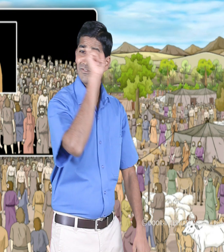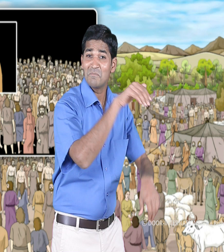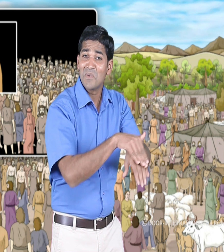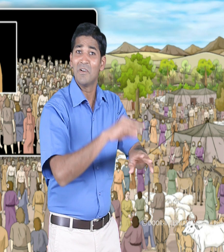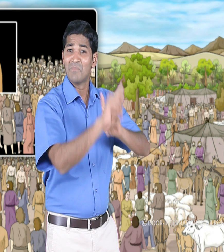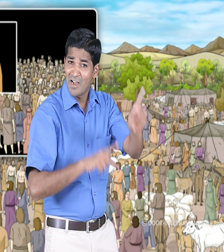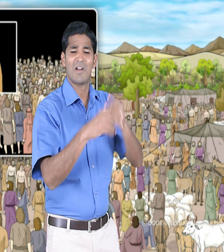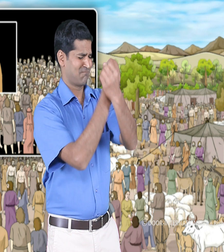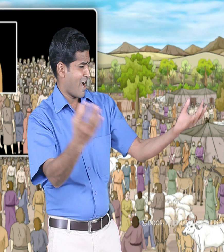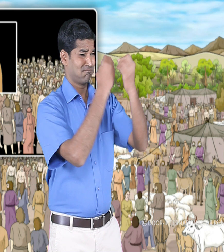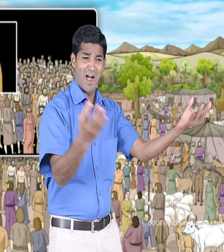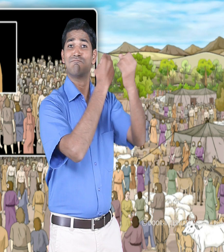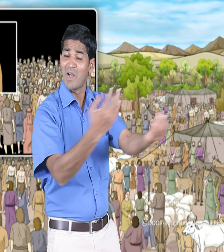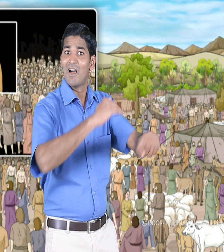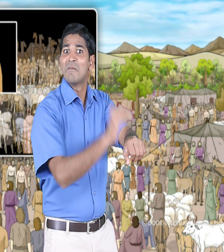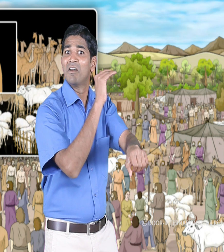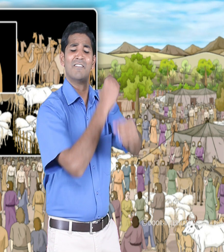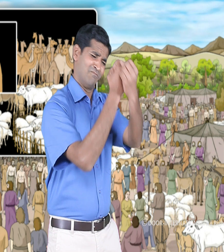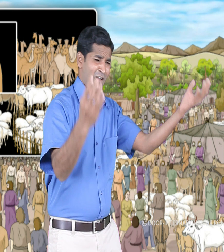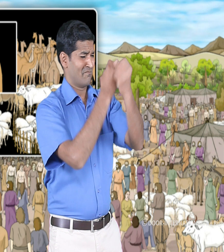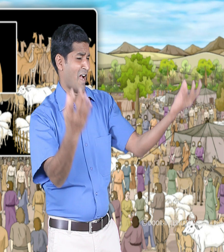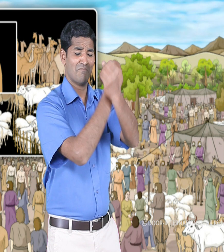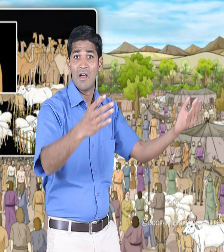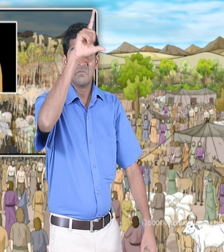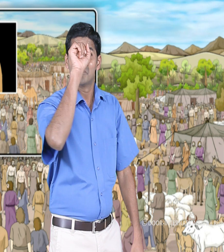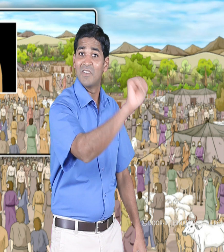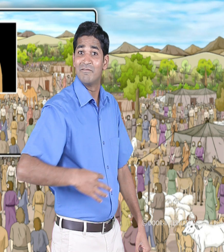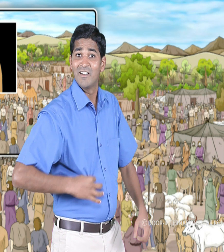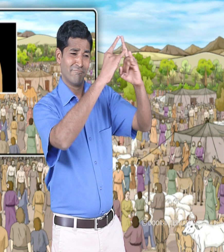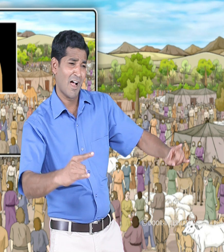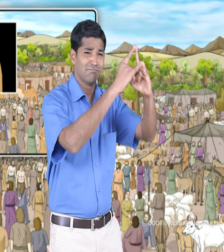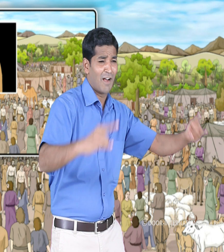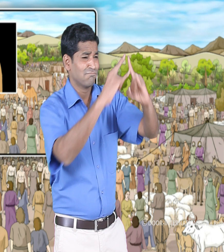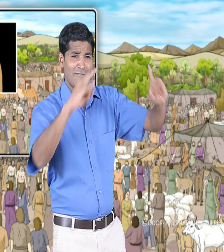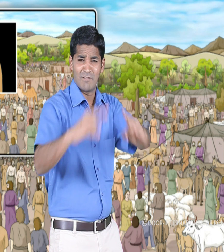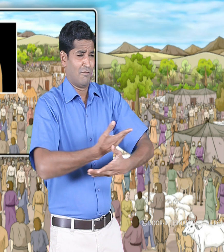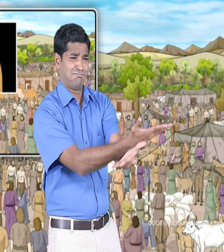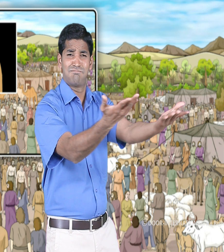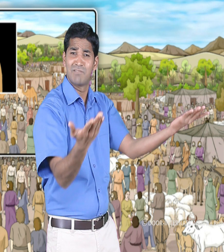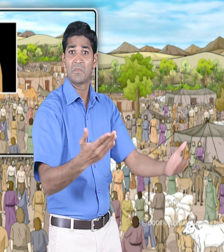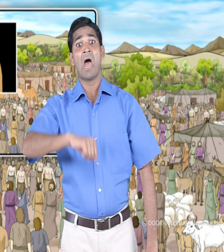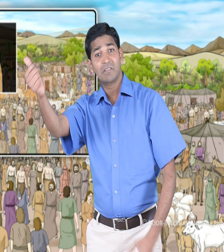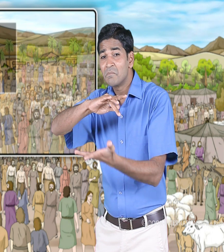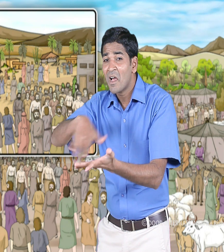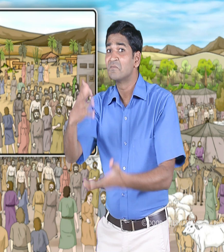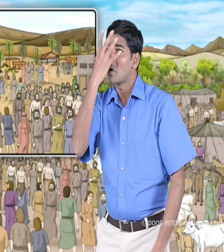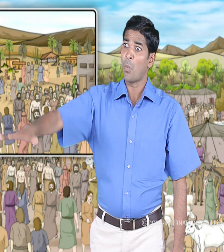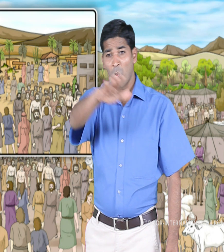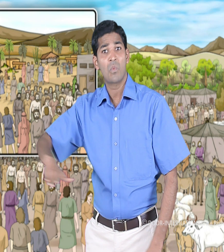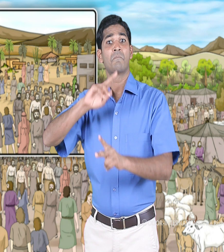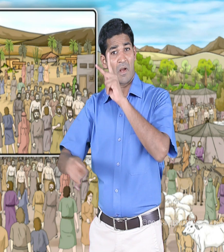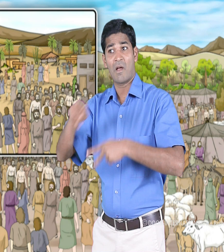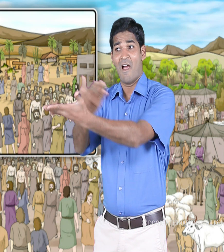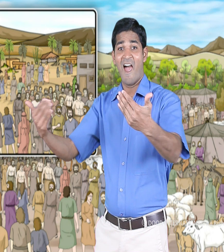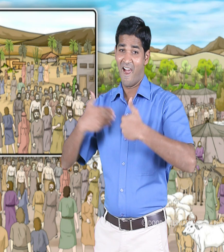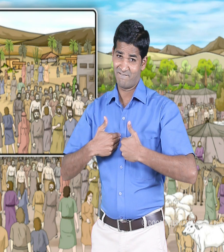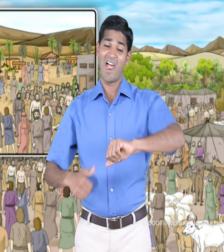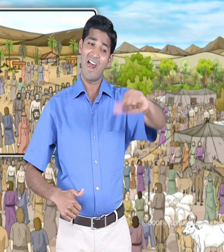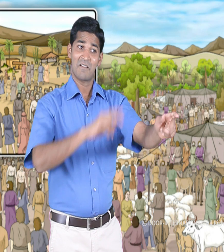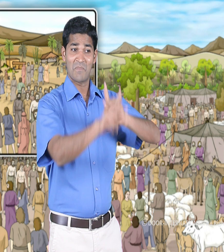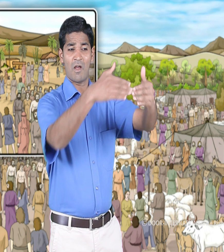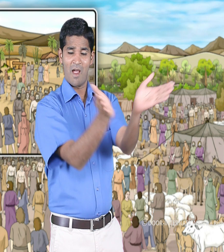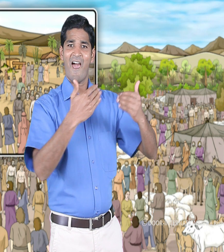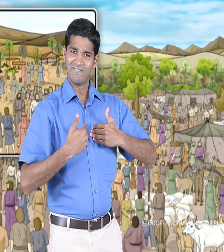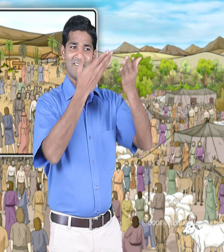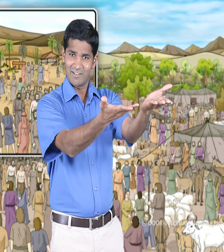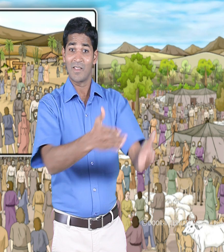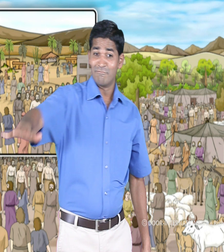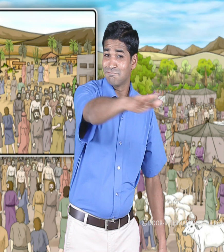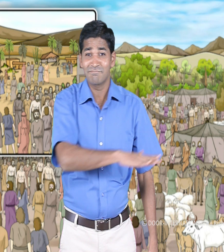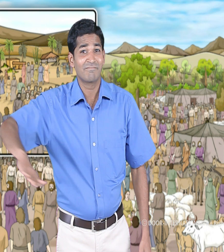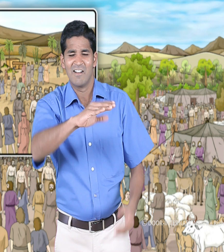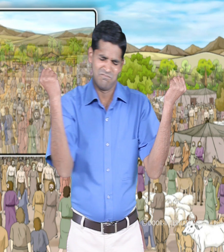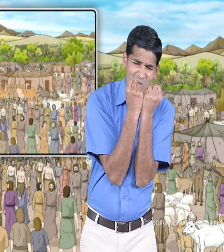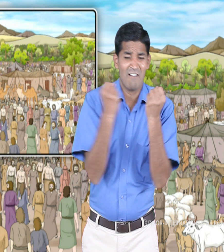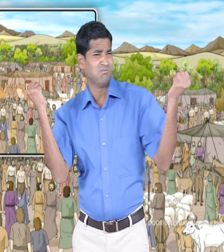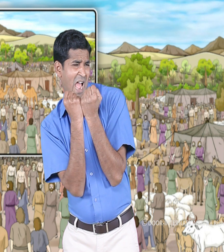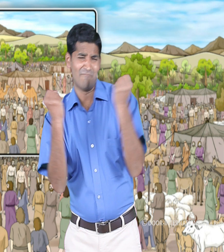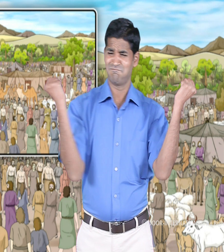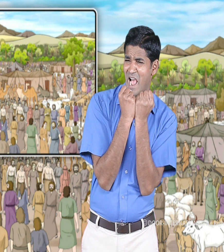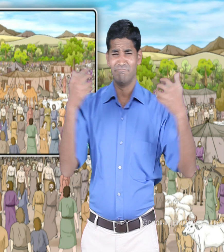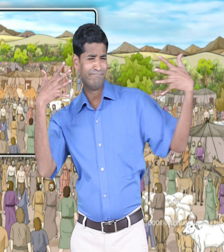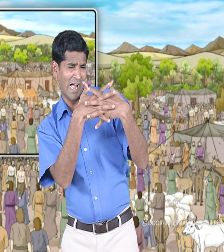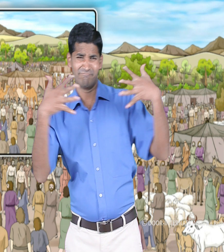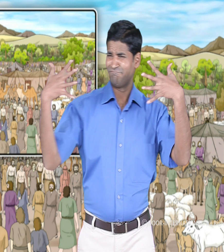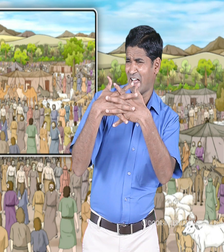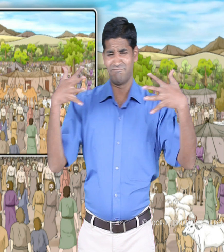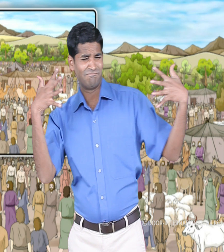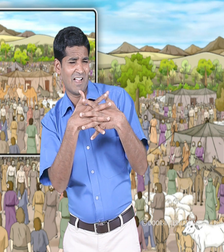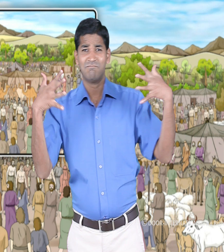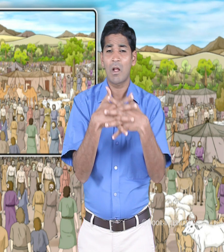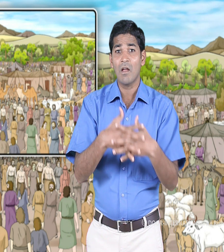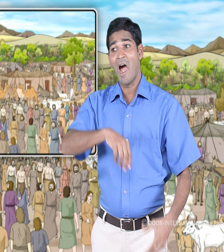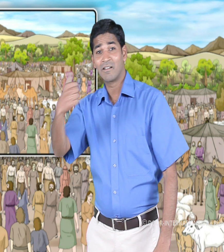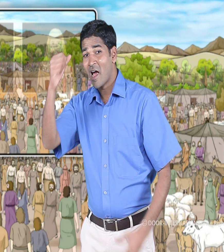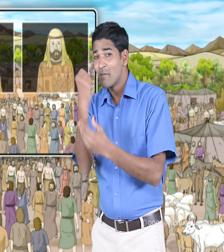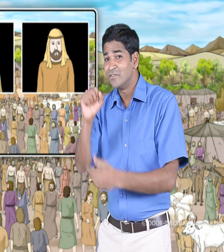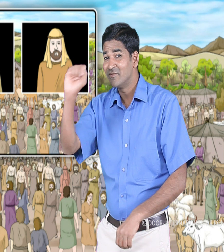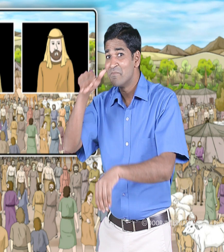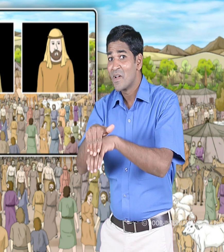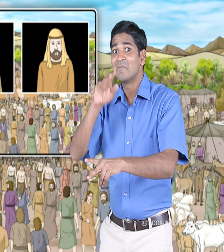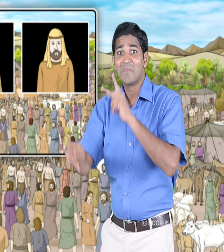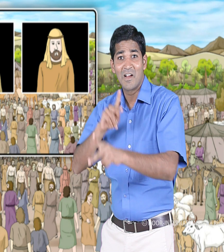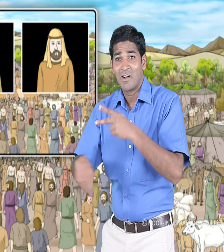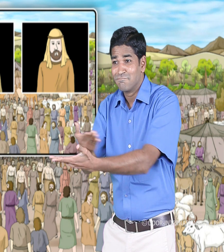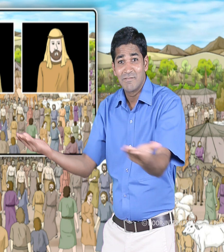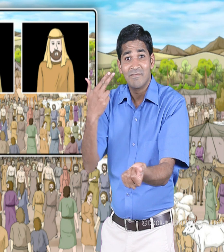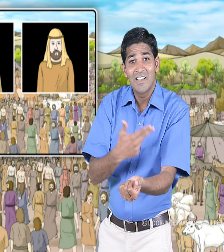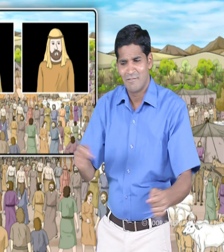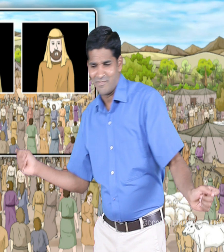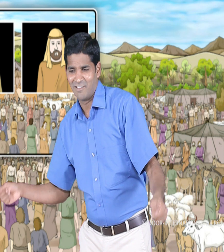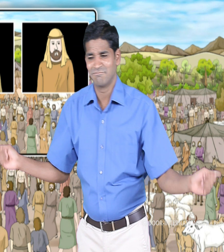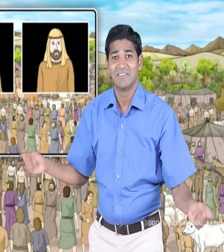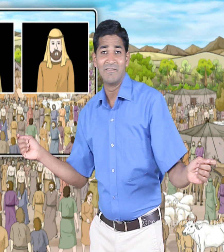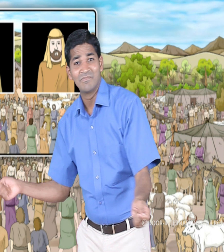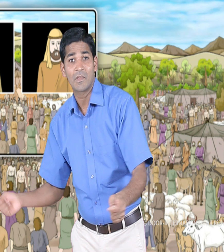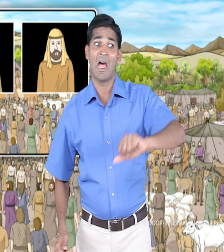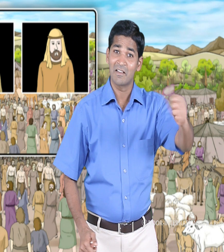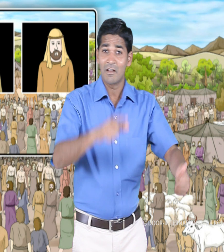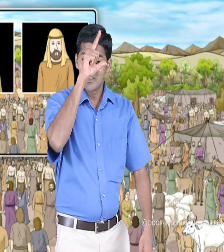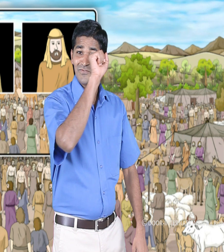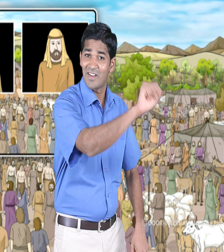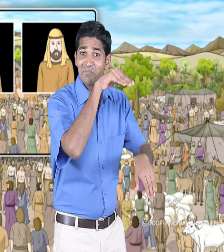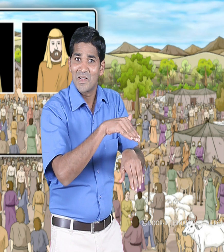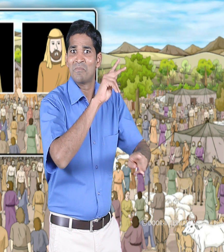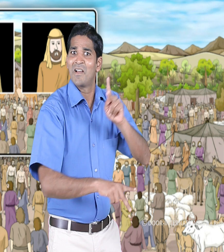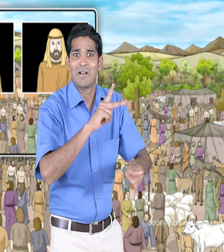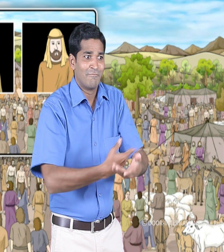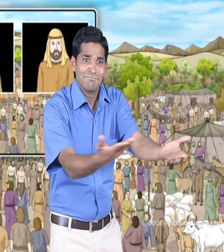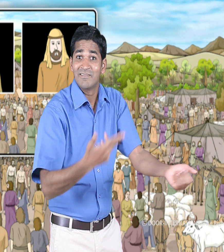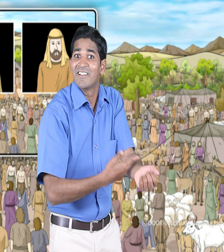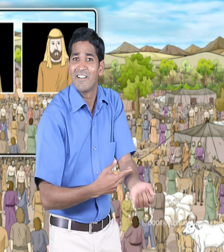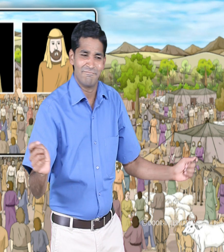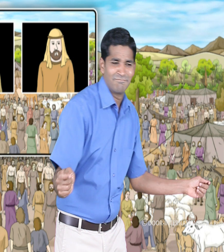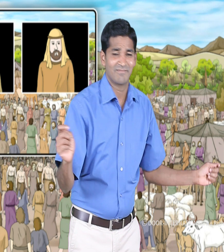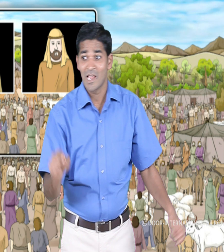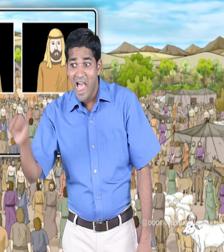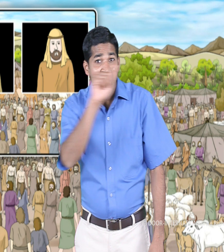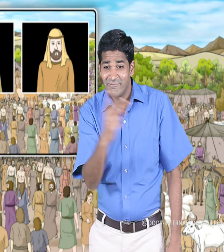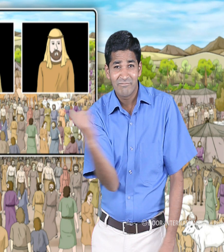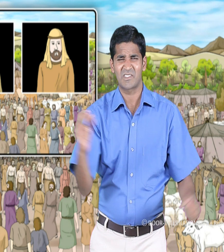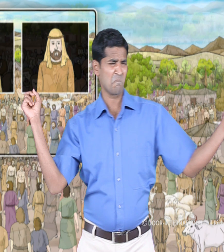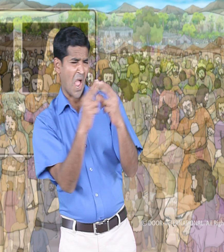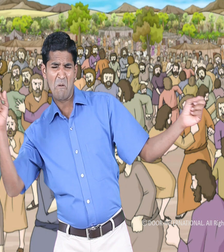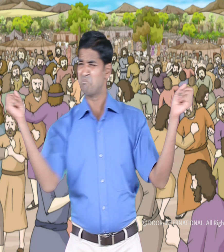But the land was unable to support both of them while they stayed together, for they had so many possessions that they were unable to coexist.